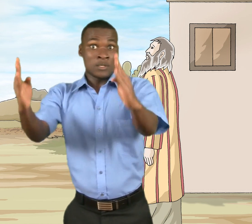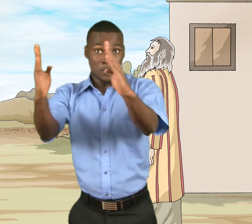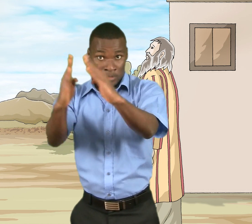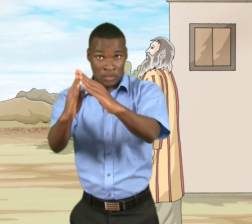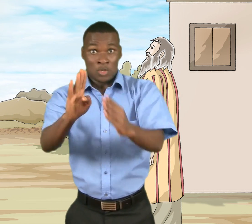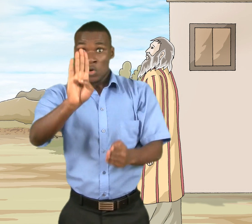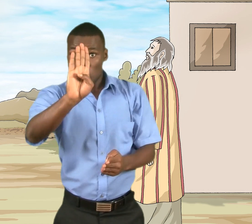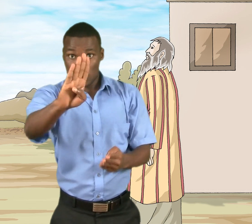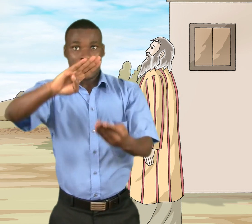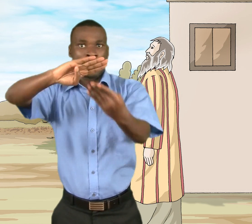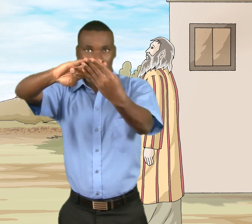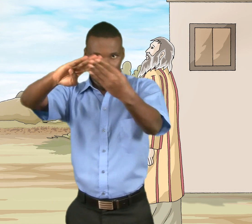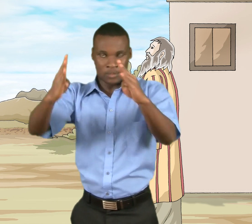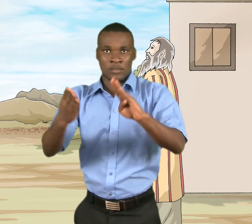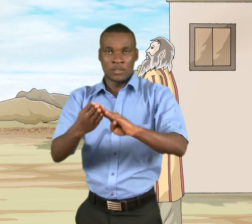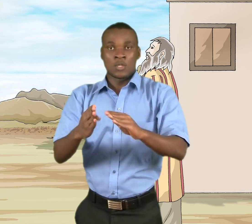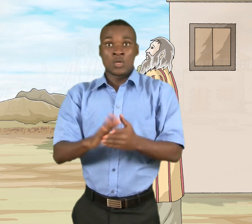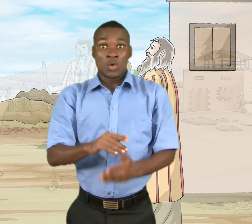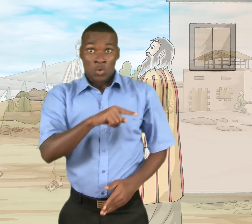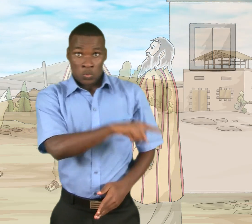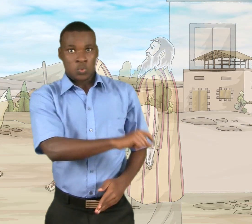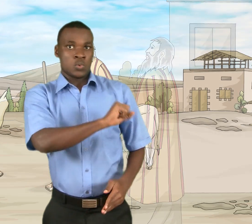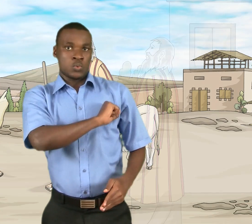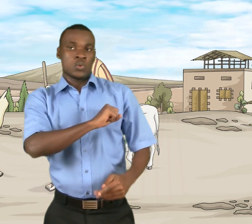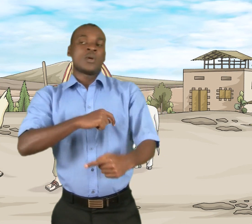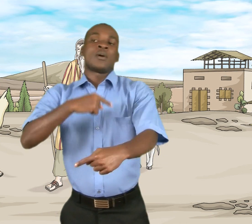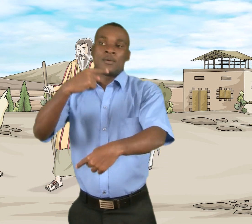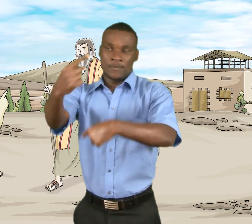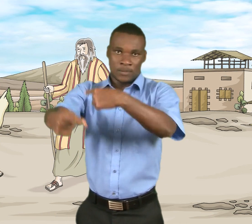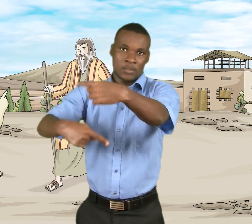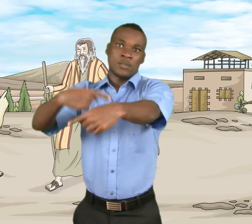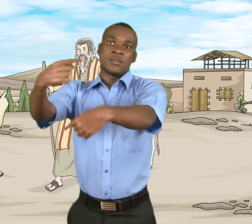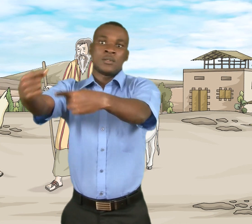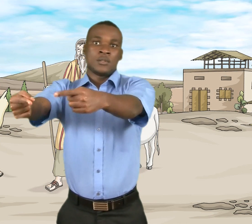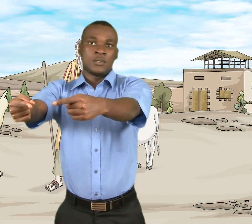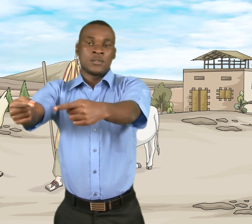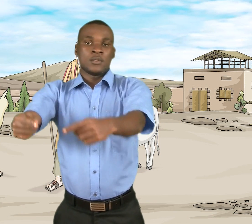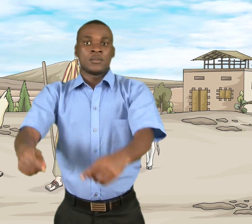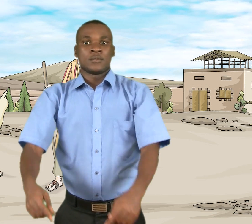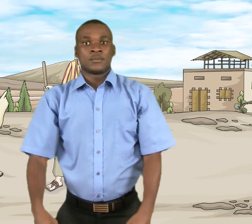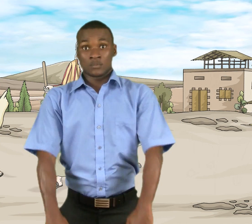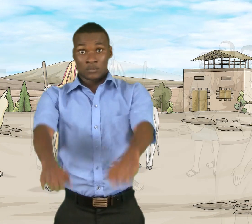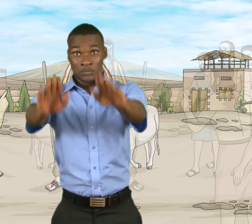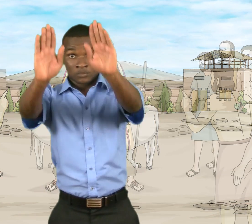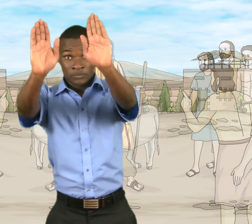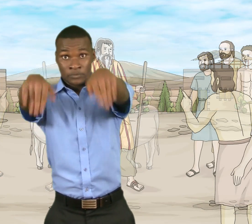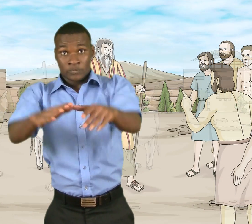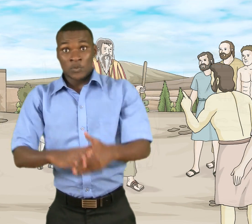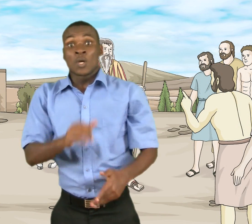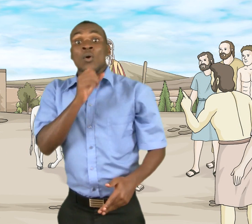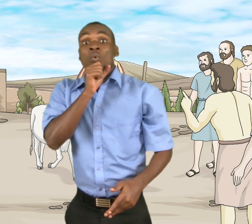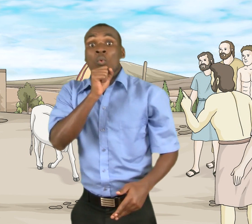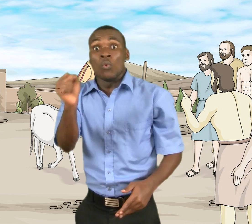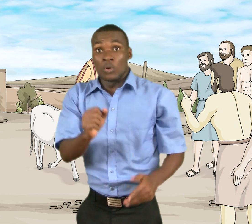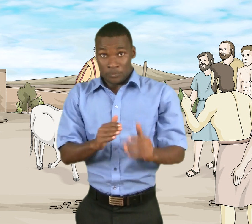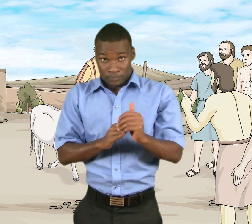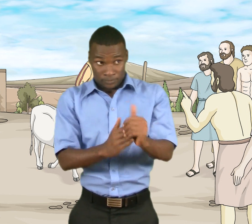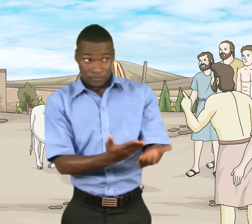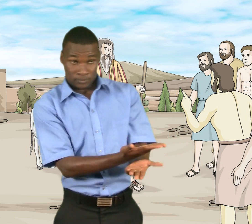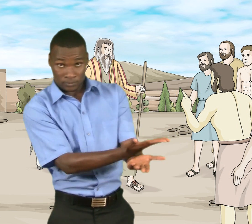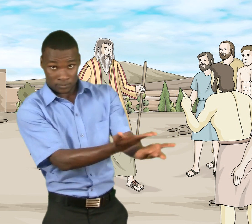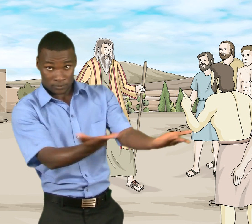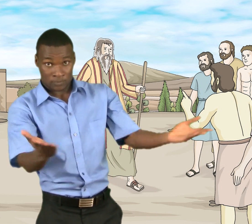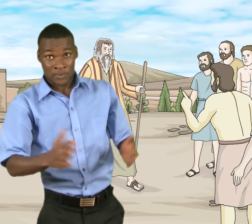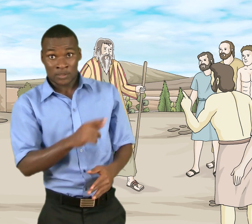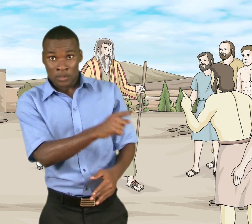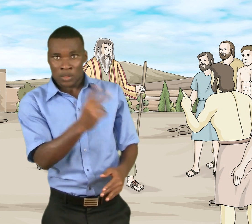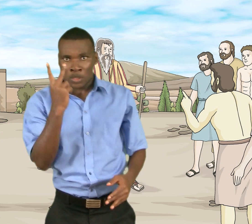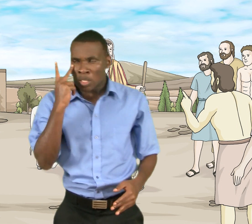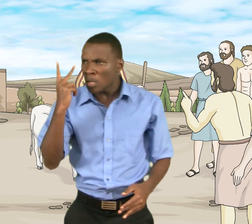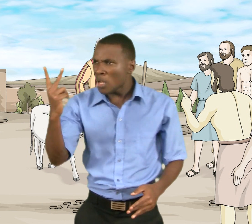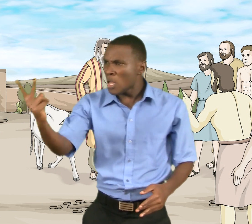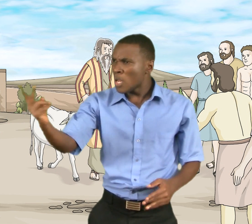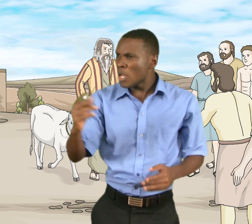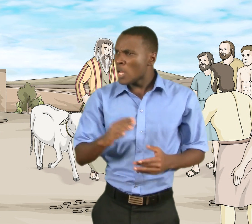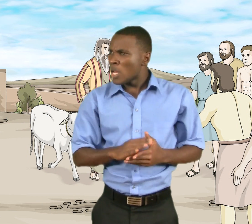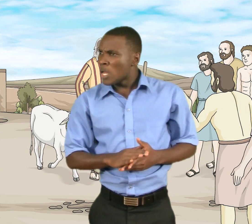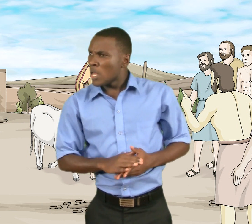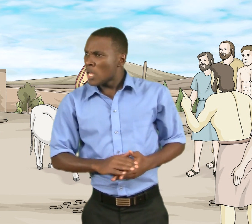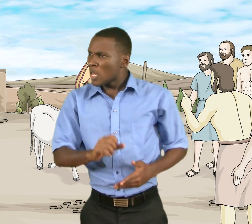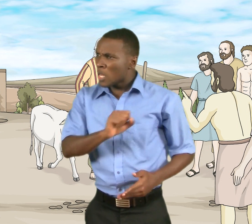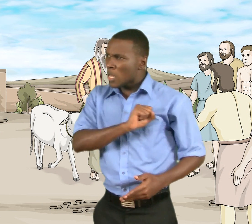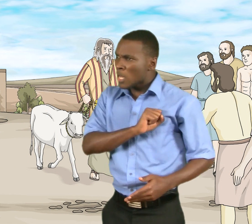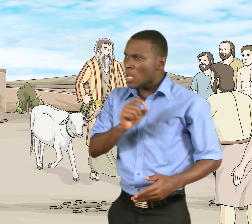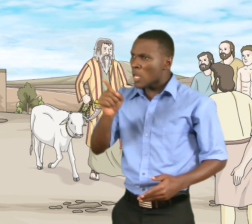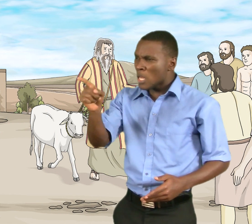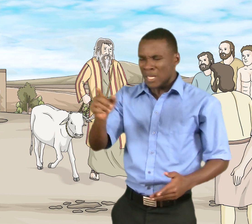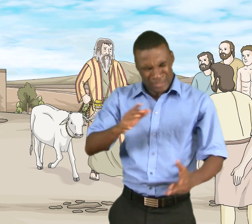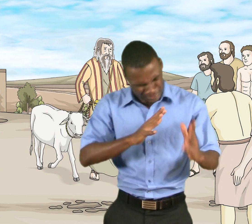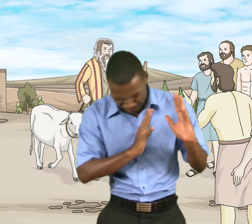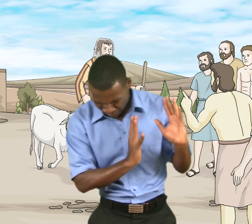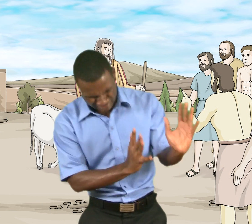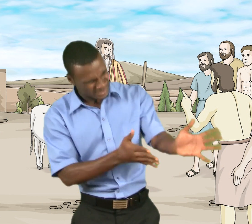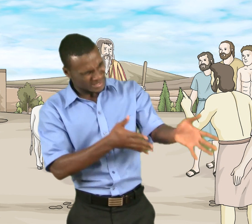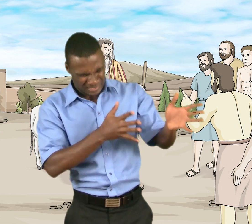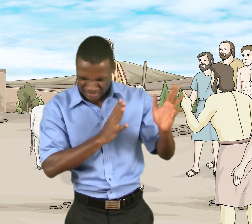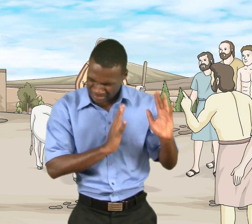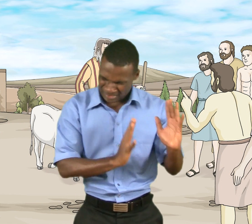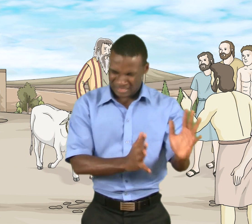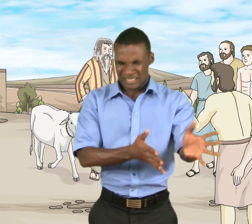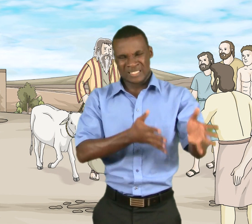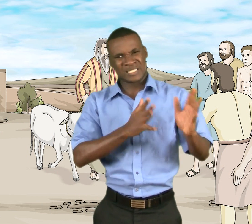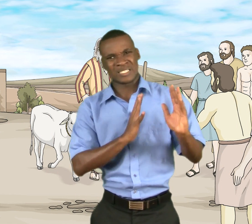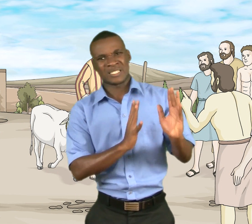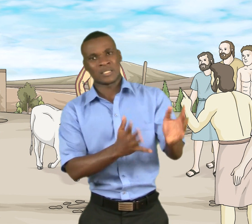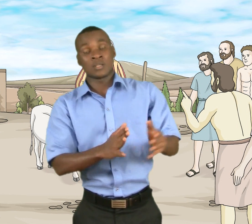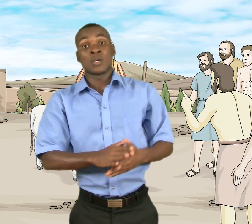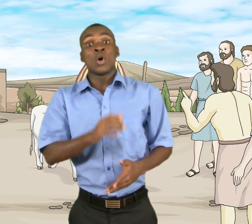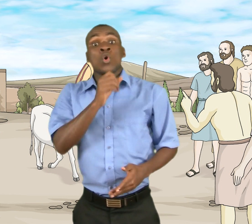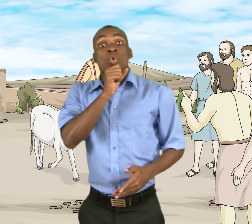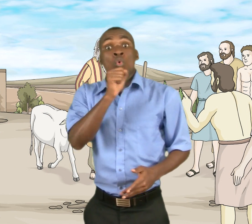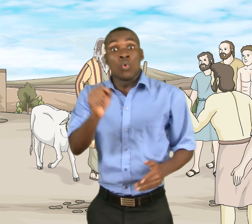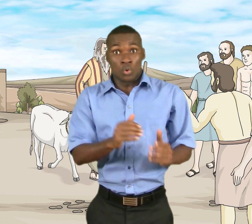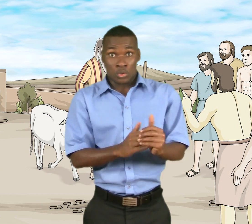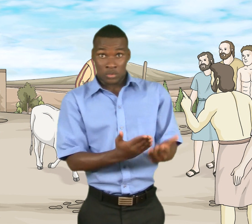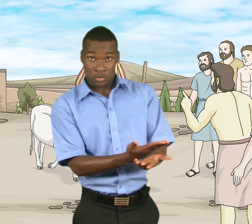So Samuel did what the LORD had said and went to Bethlehem.